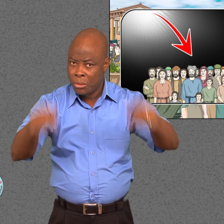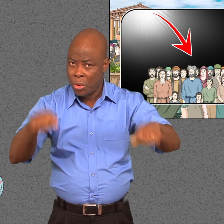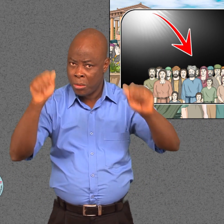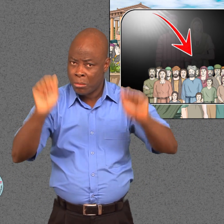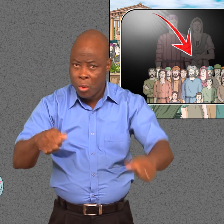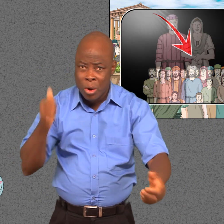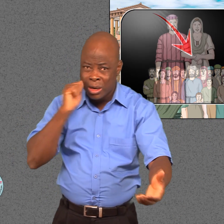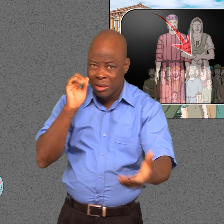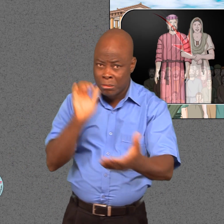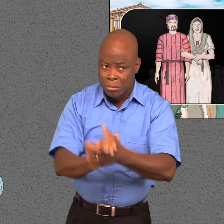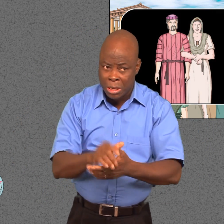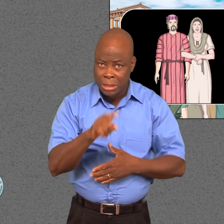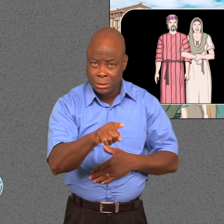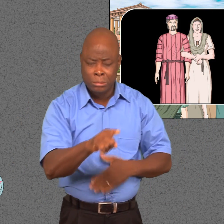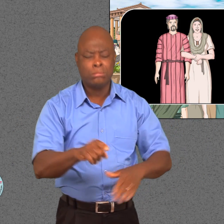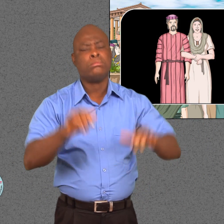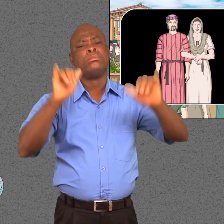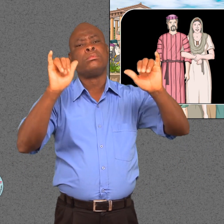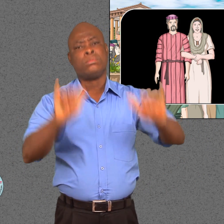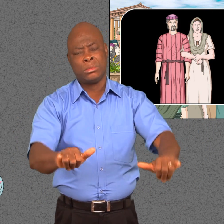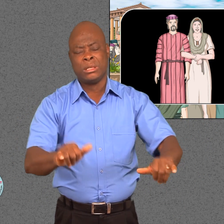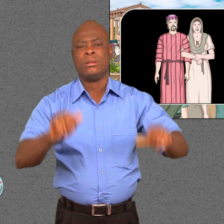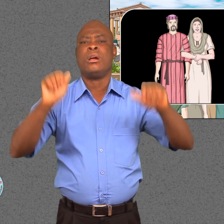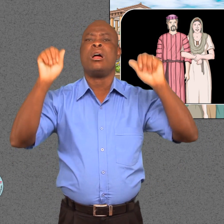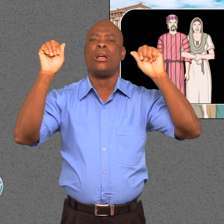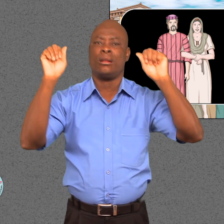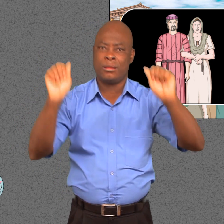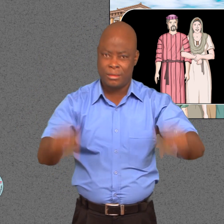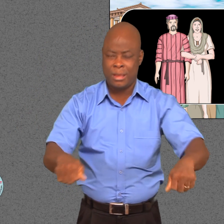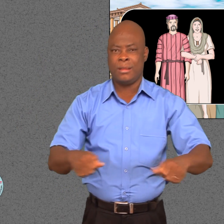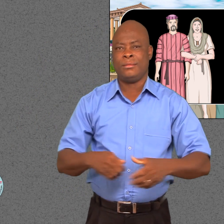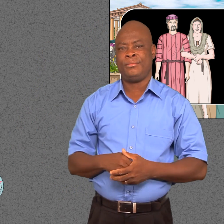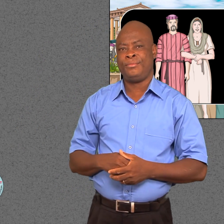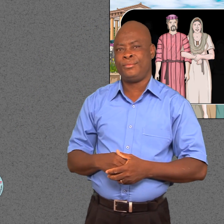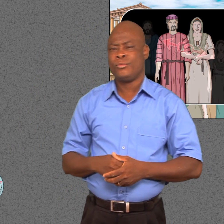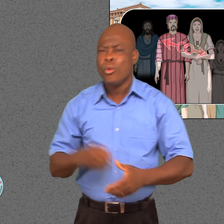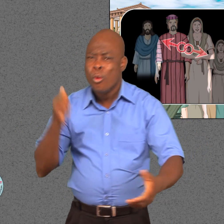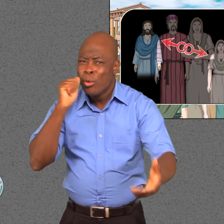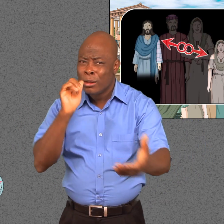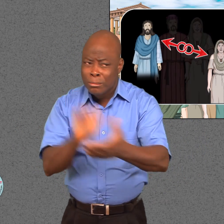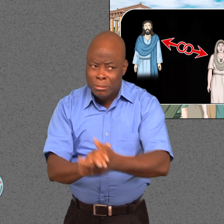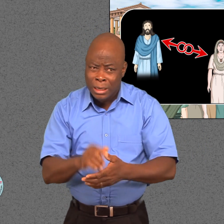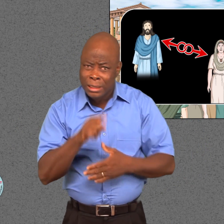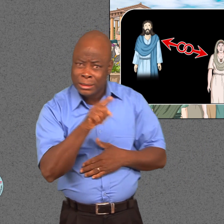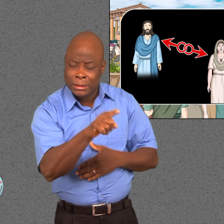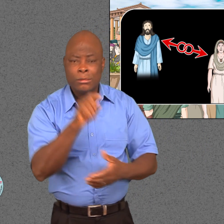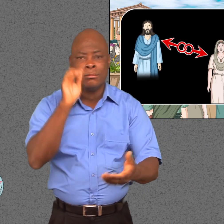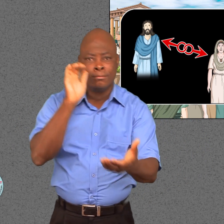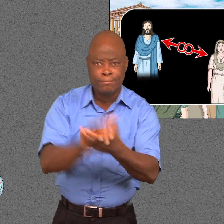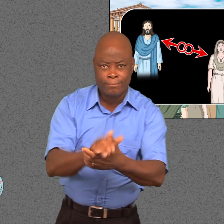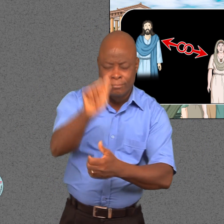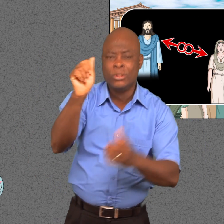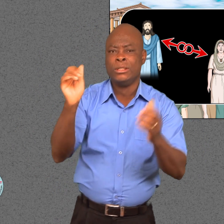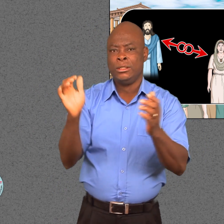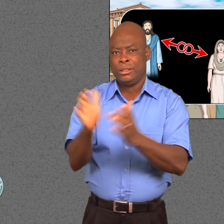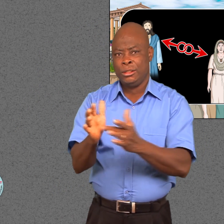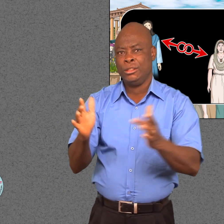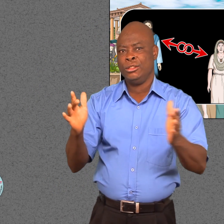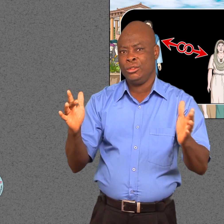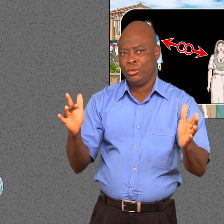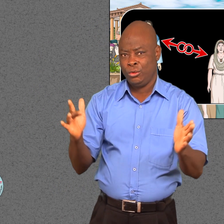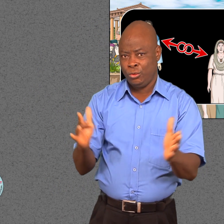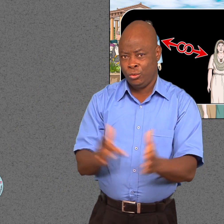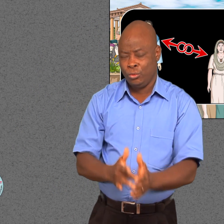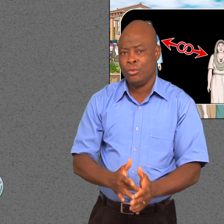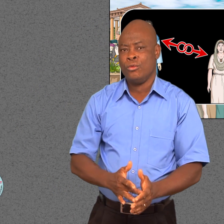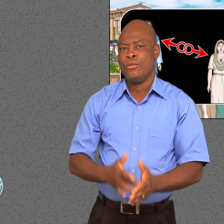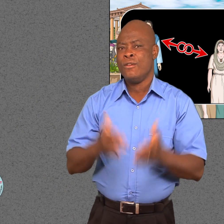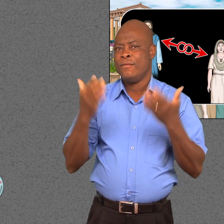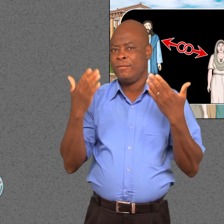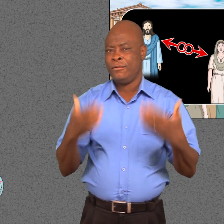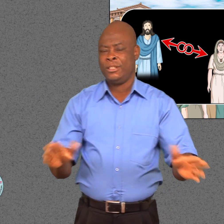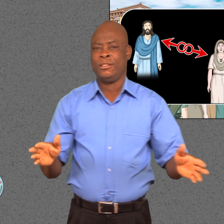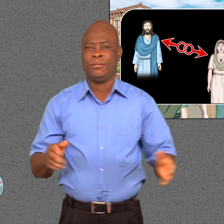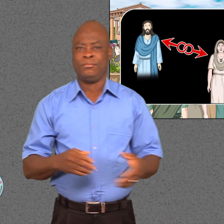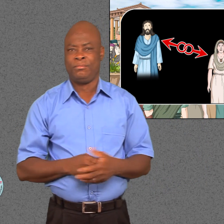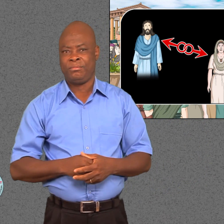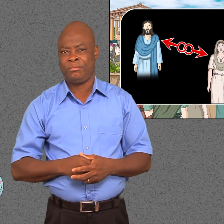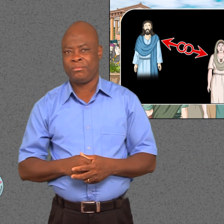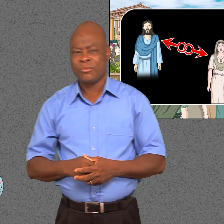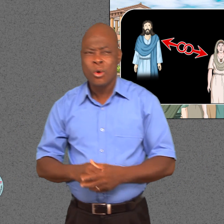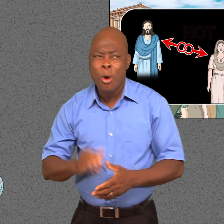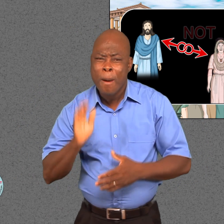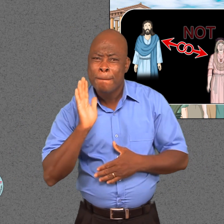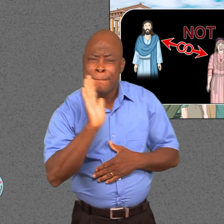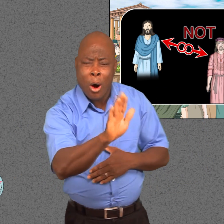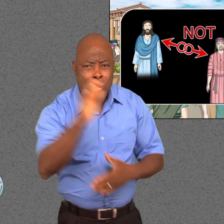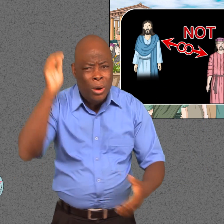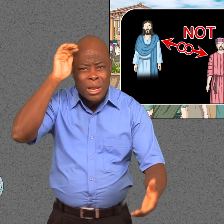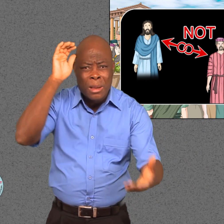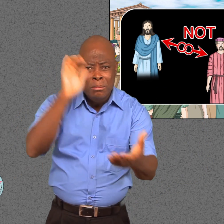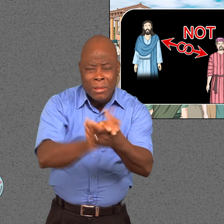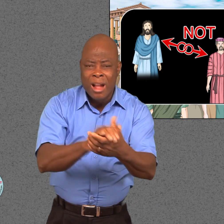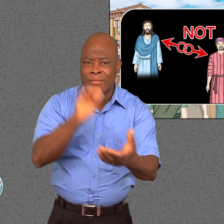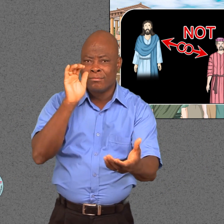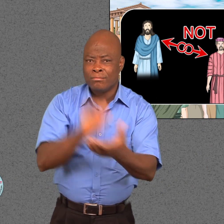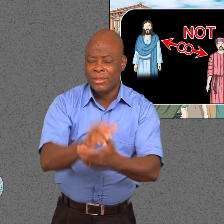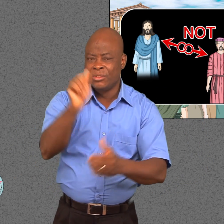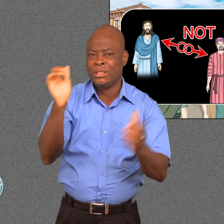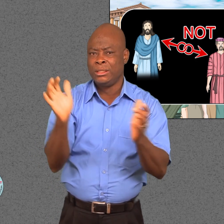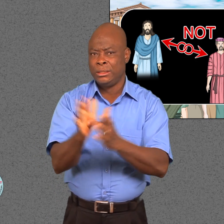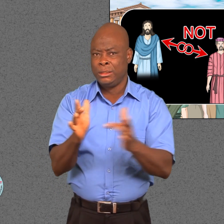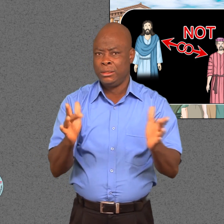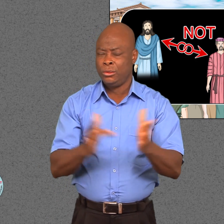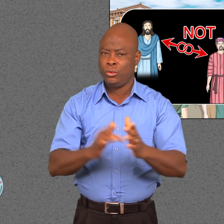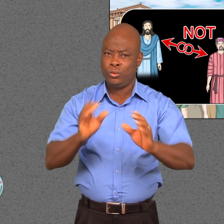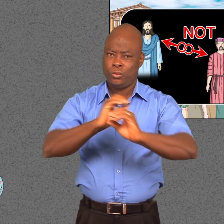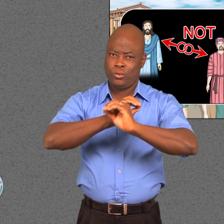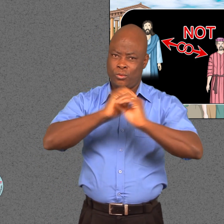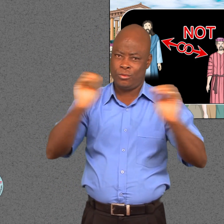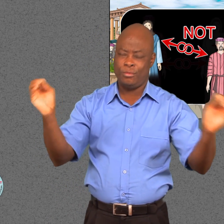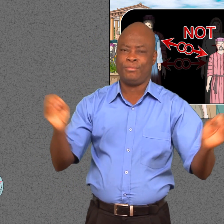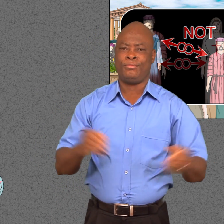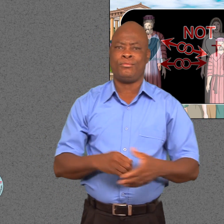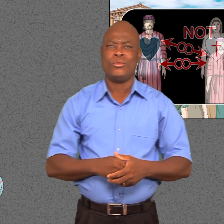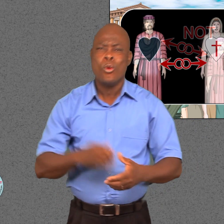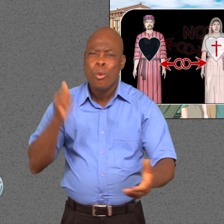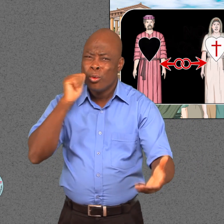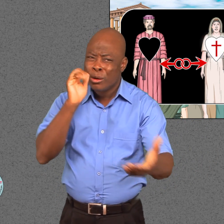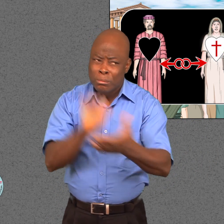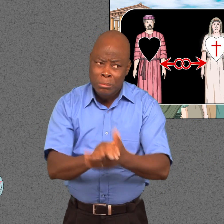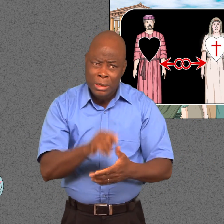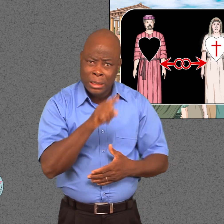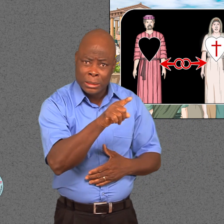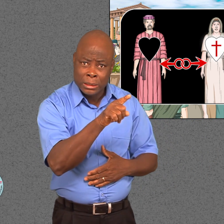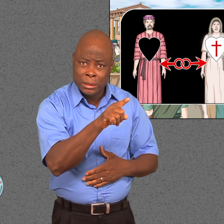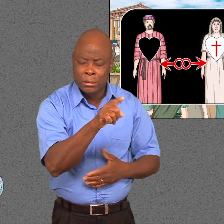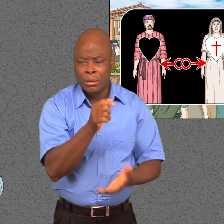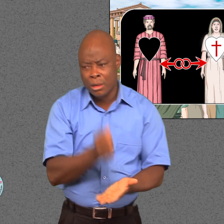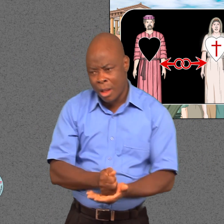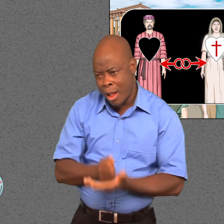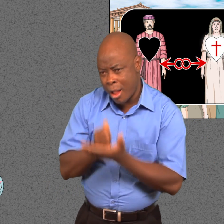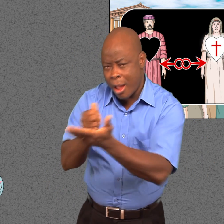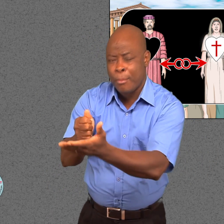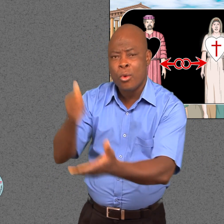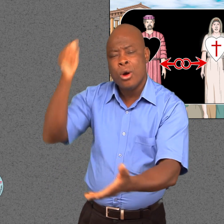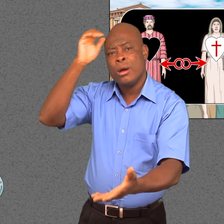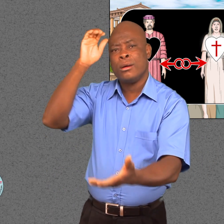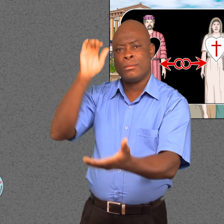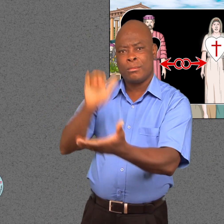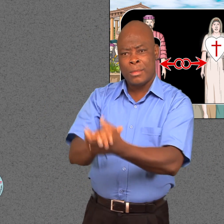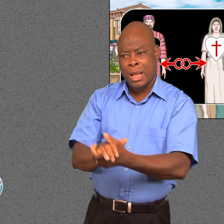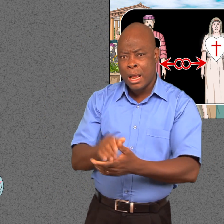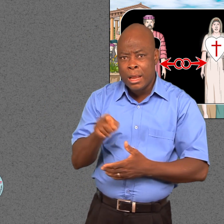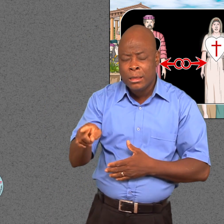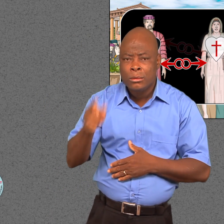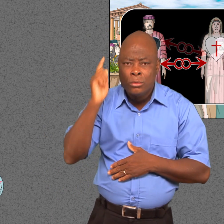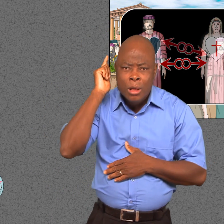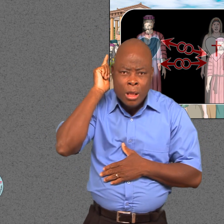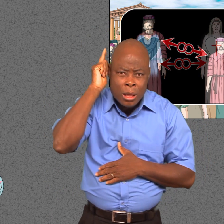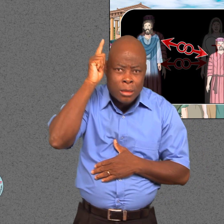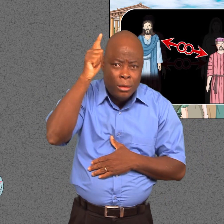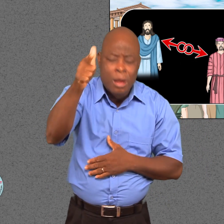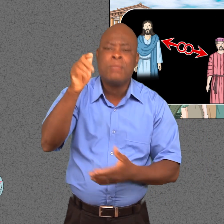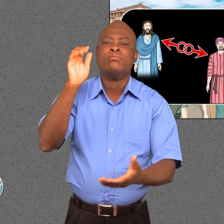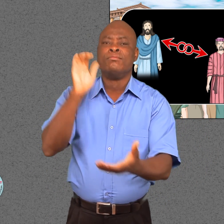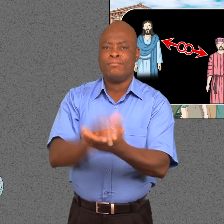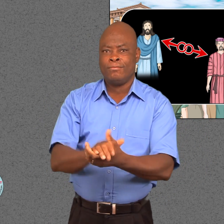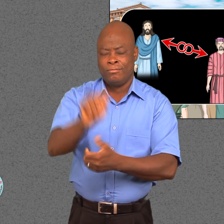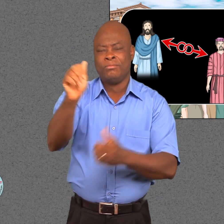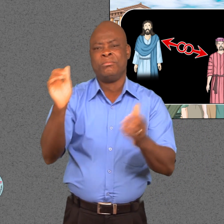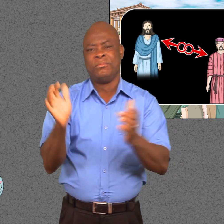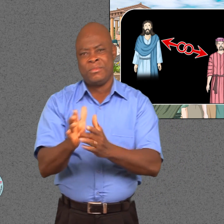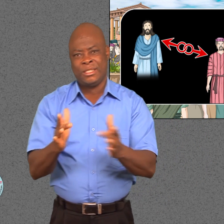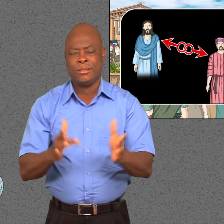How do you know, wife, whether you will save your husband?